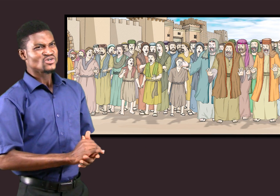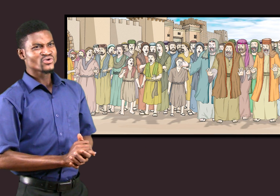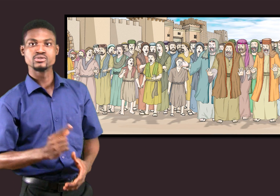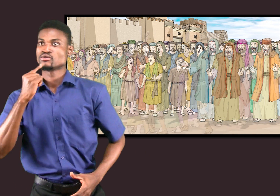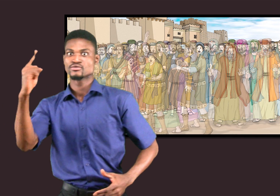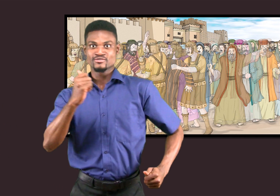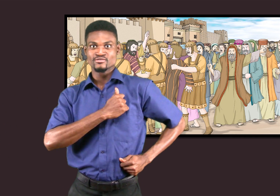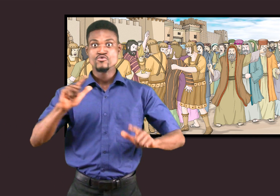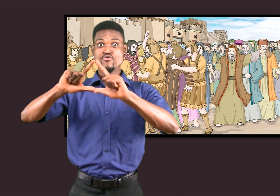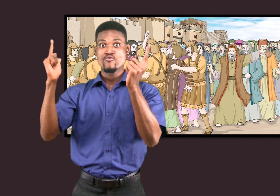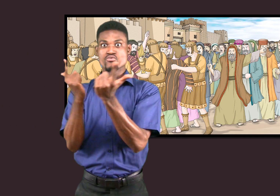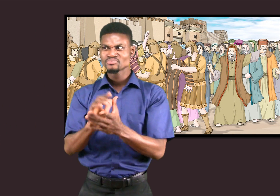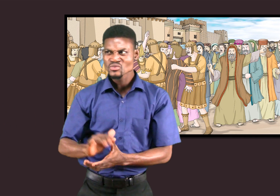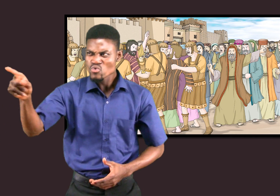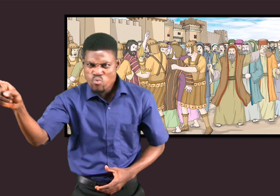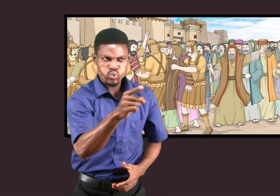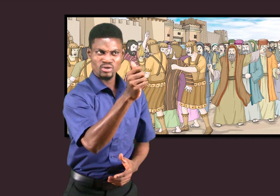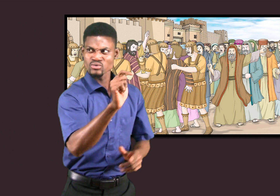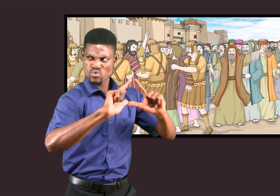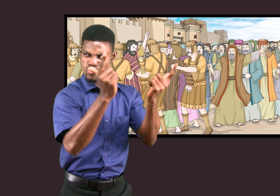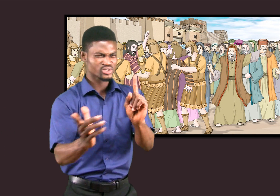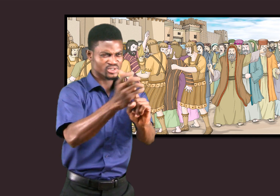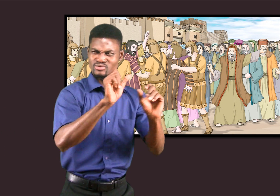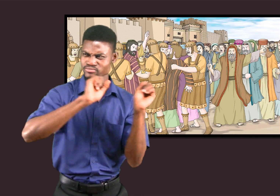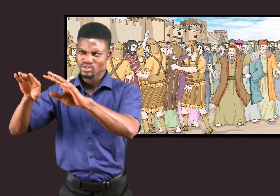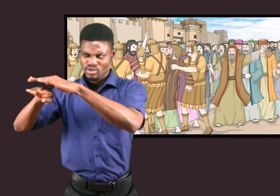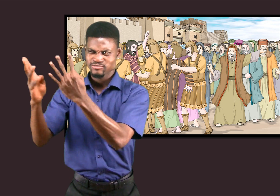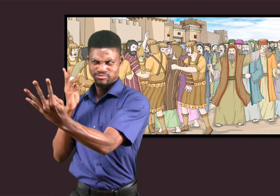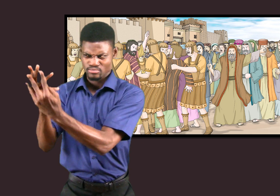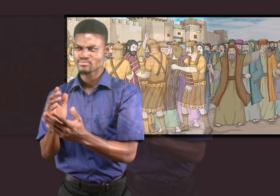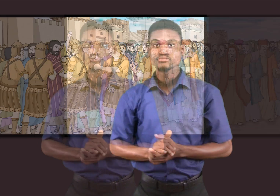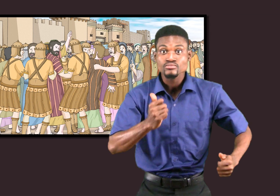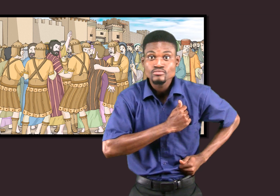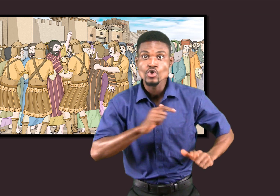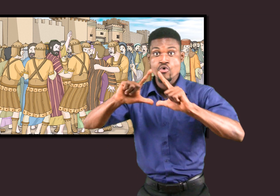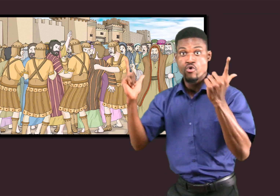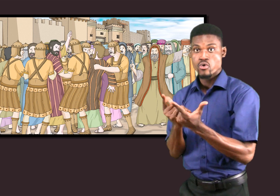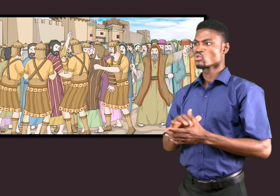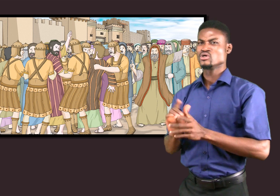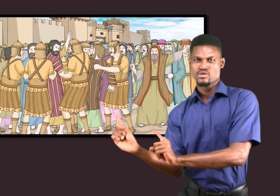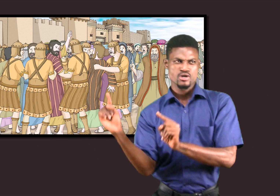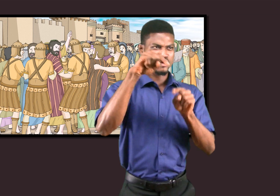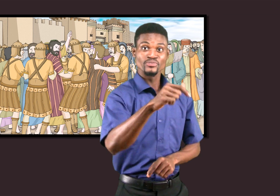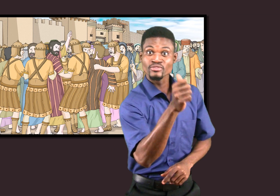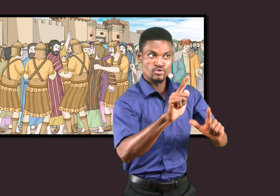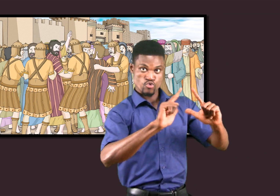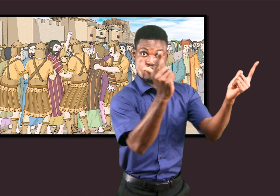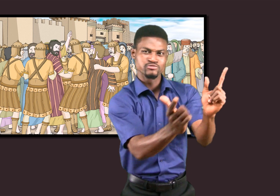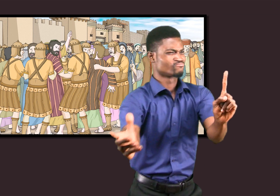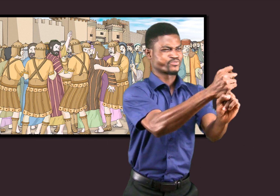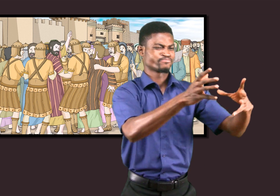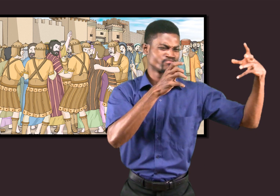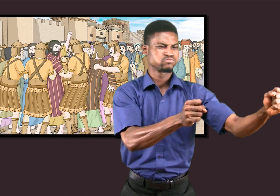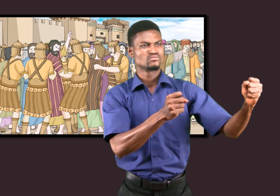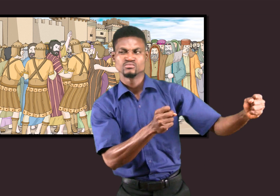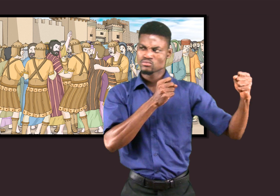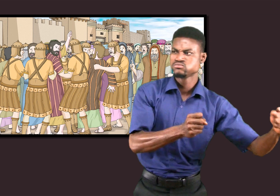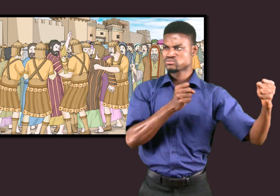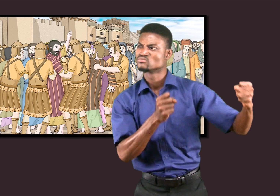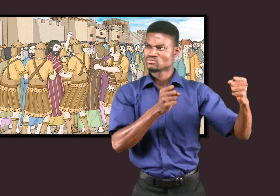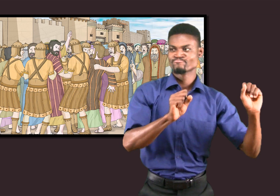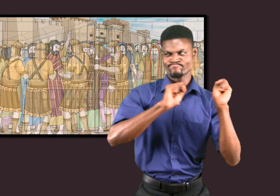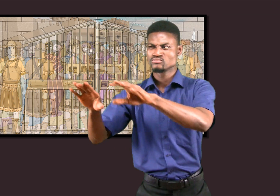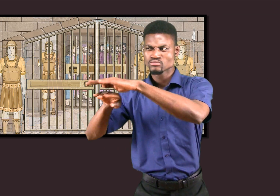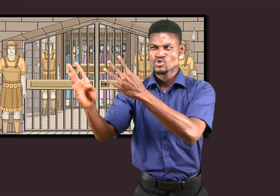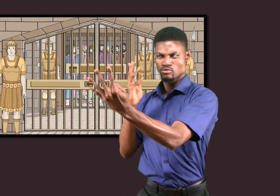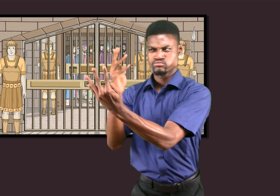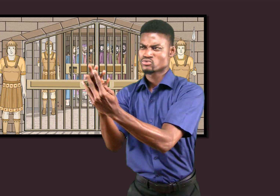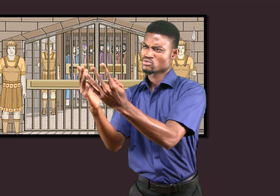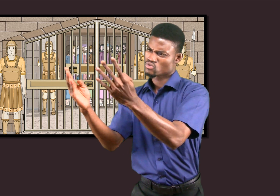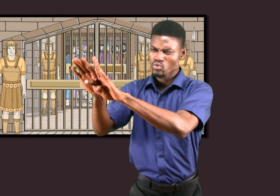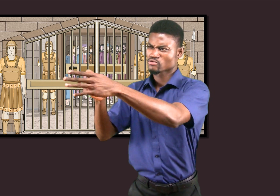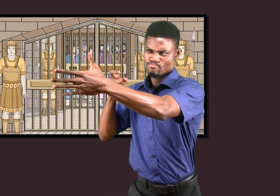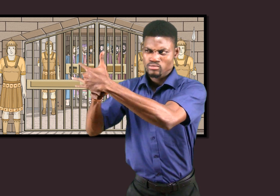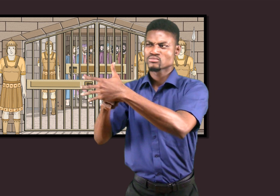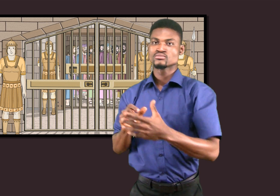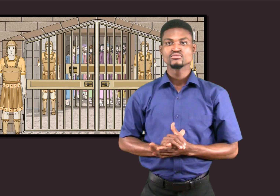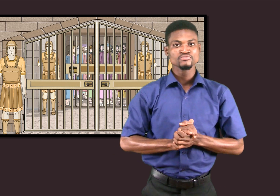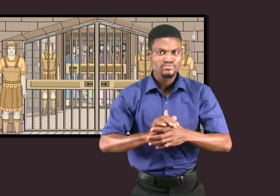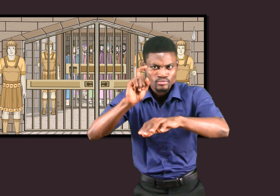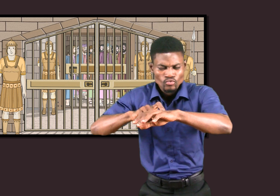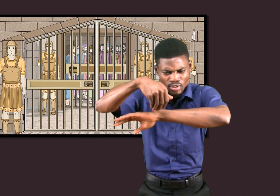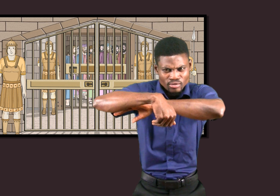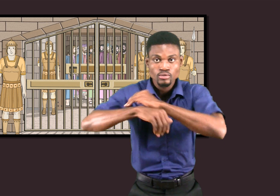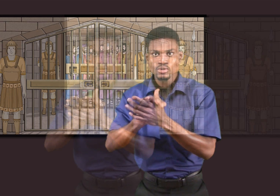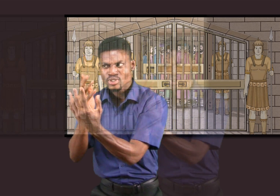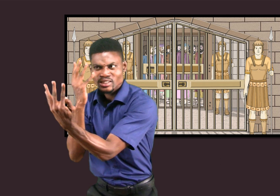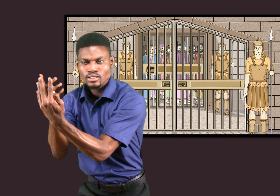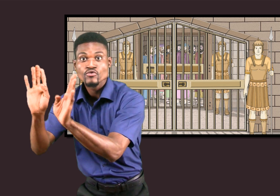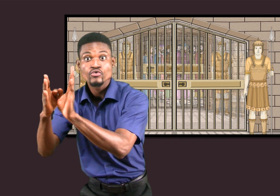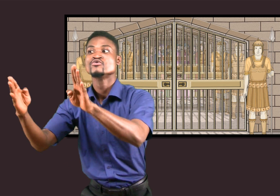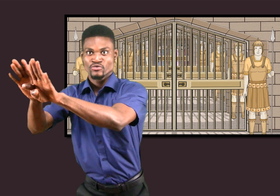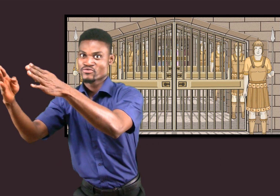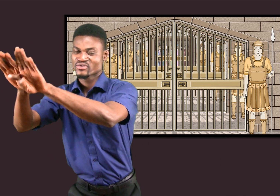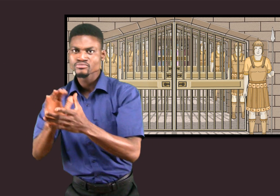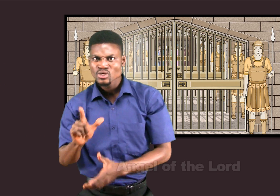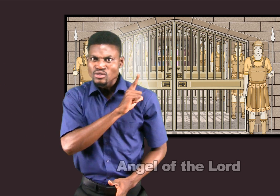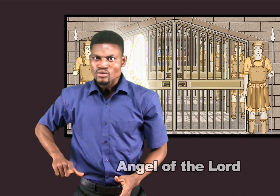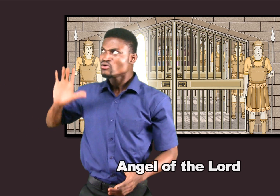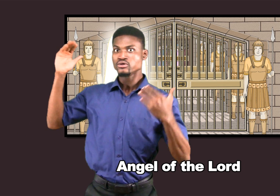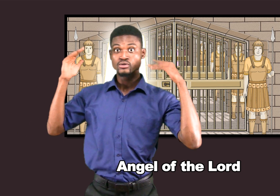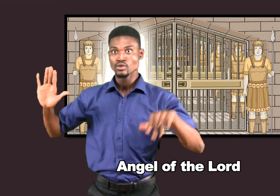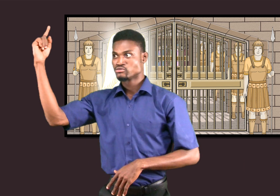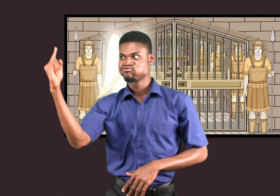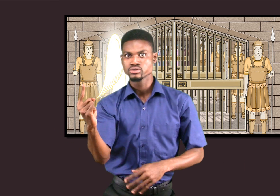They went out and arrested the apostles and put them in the public jail.